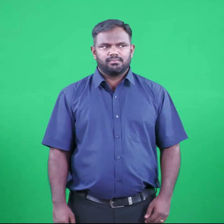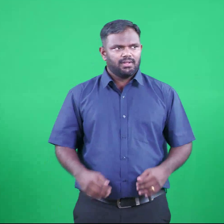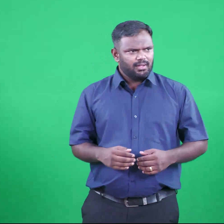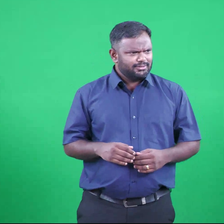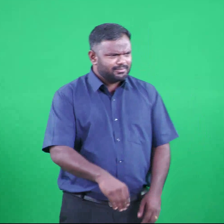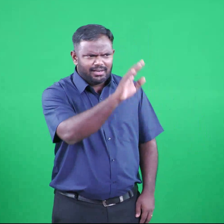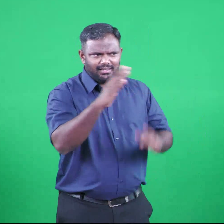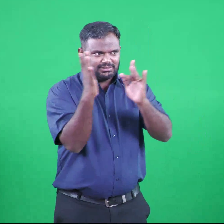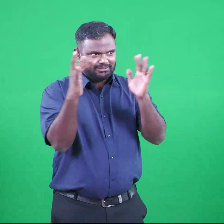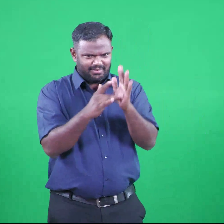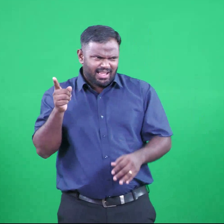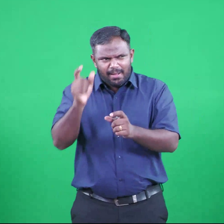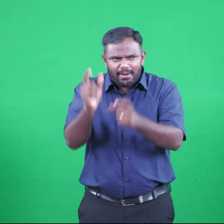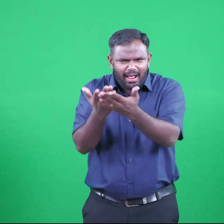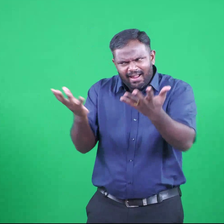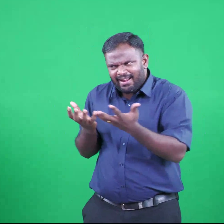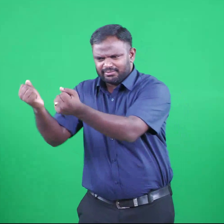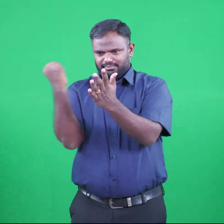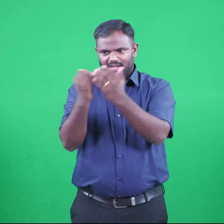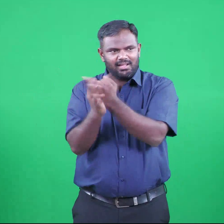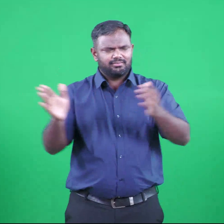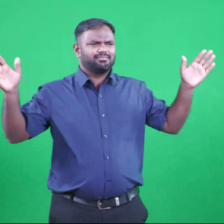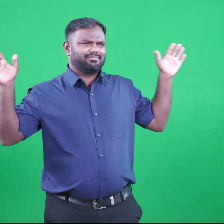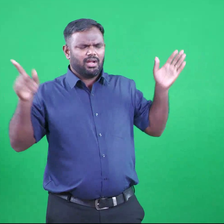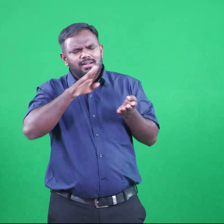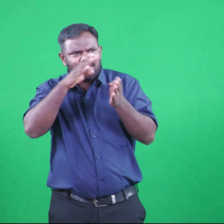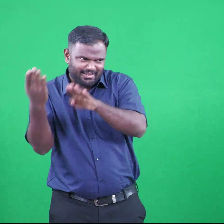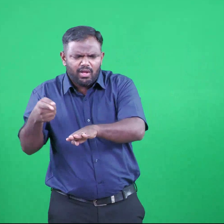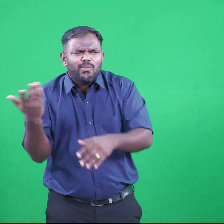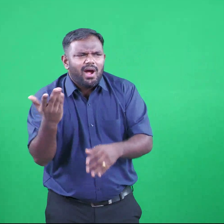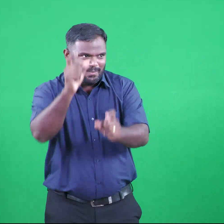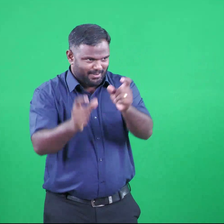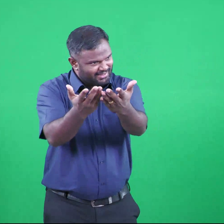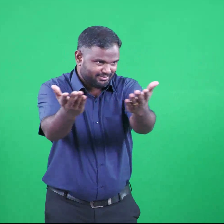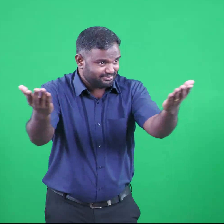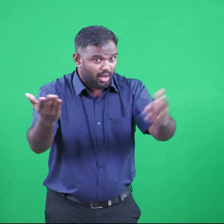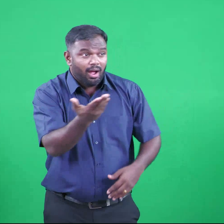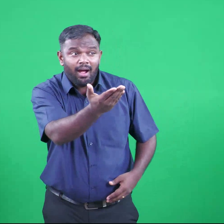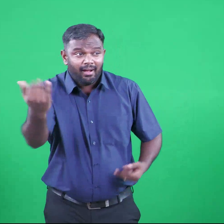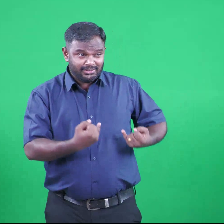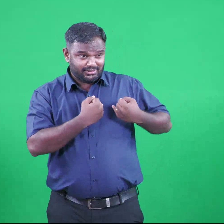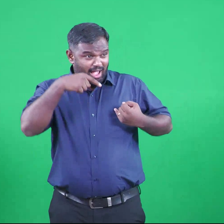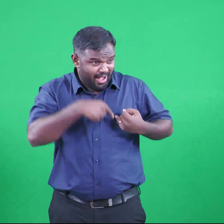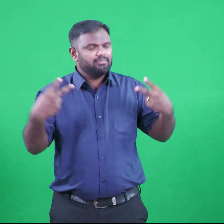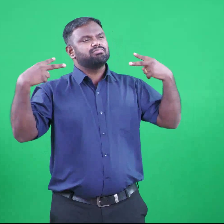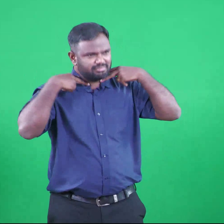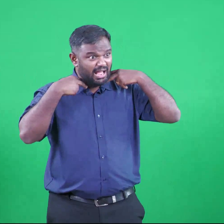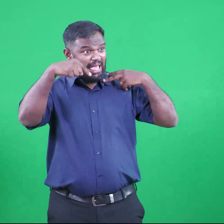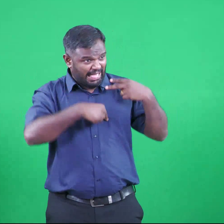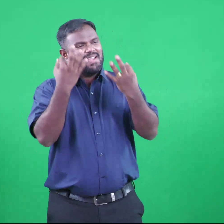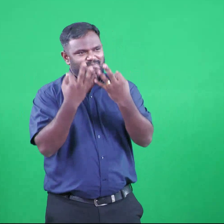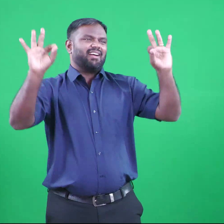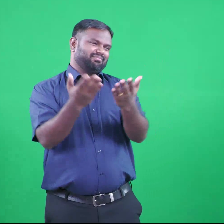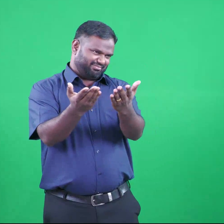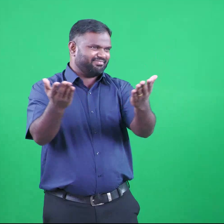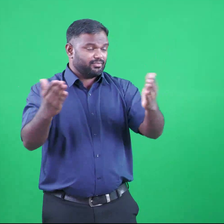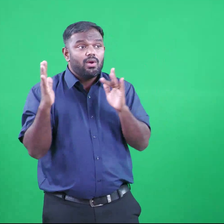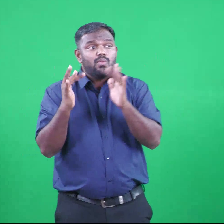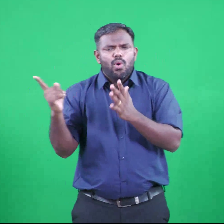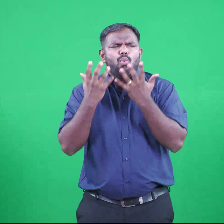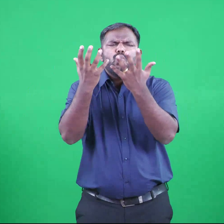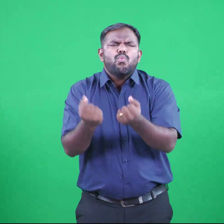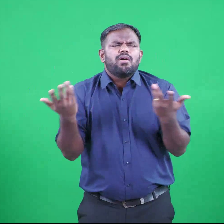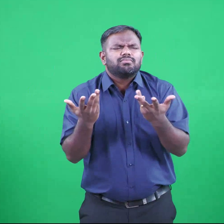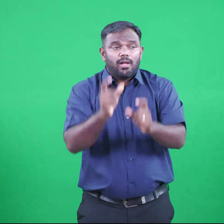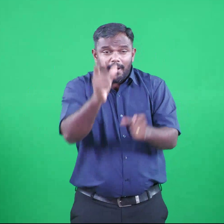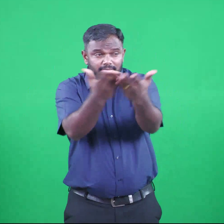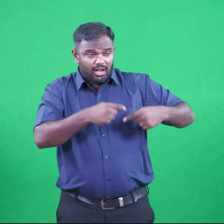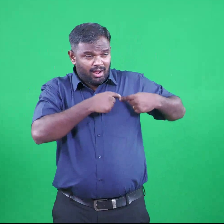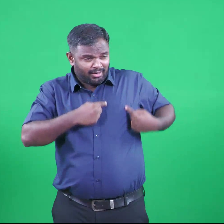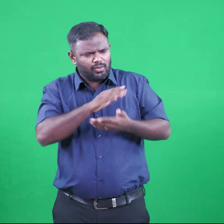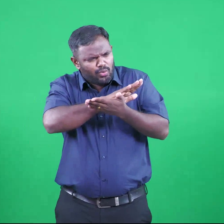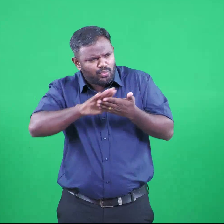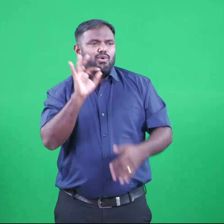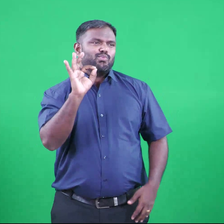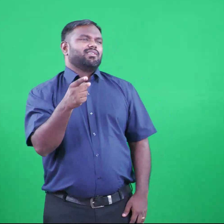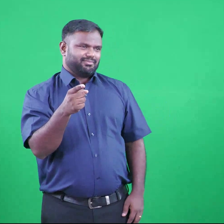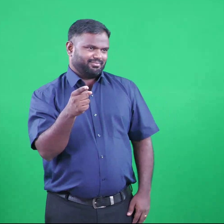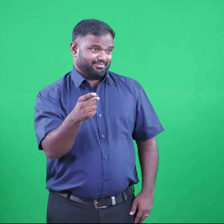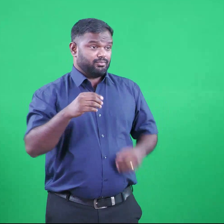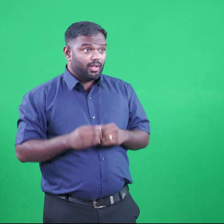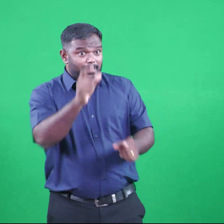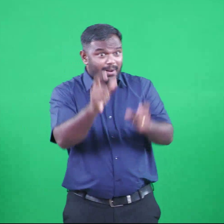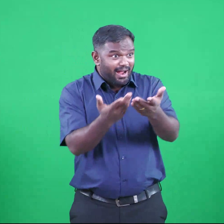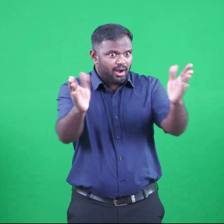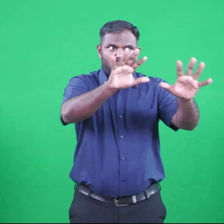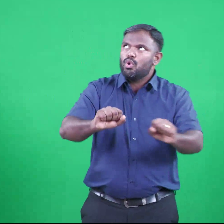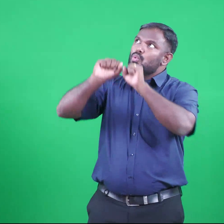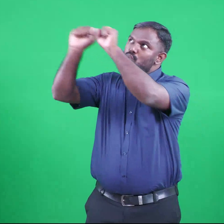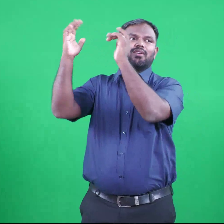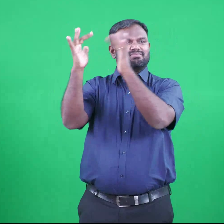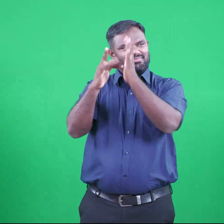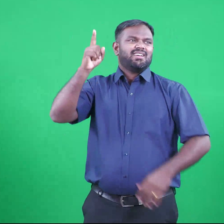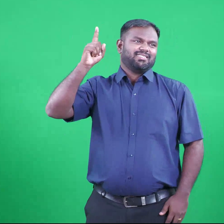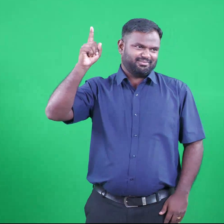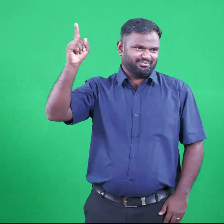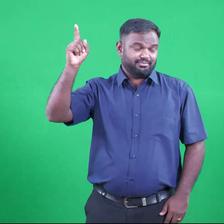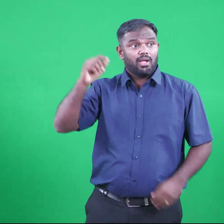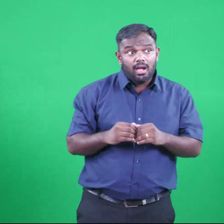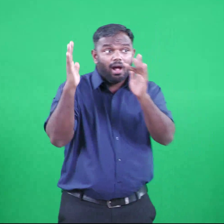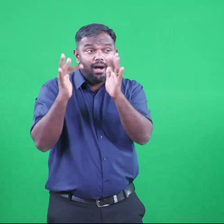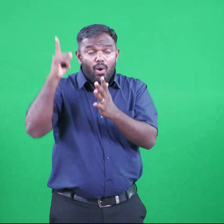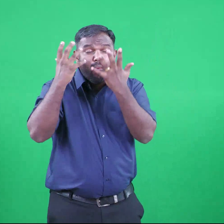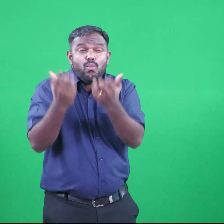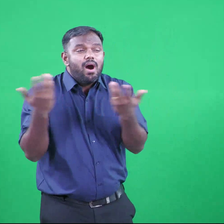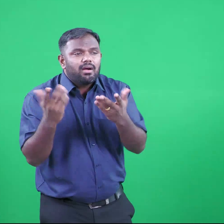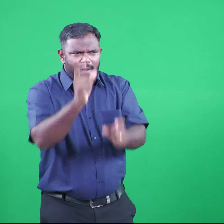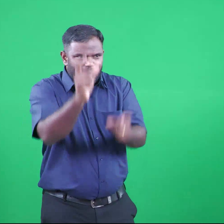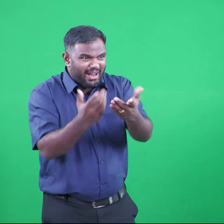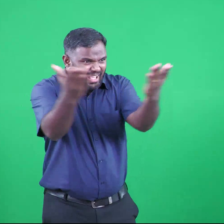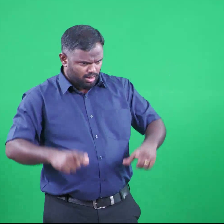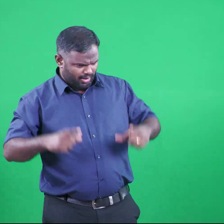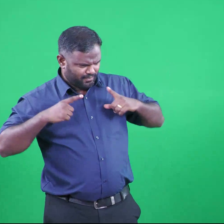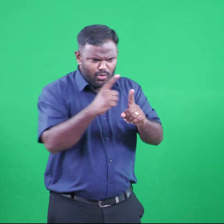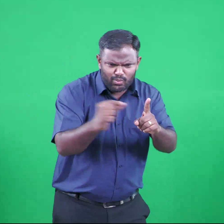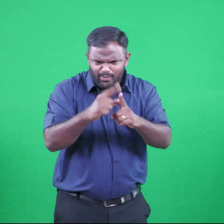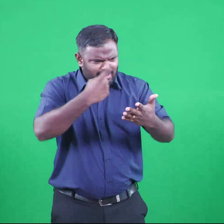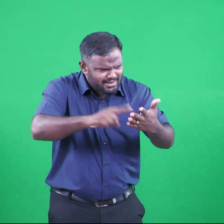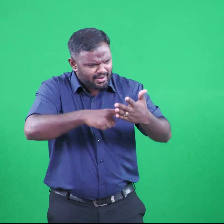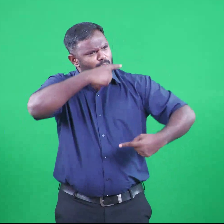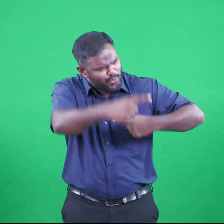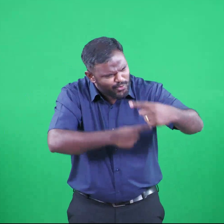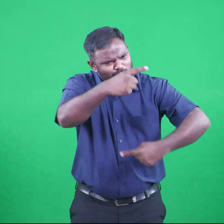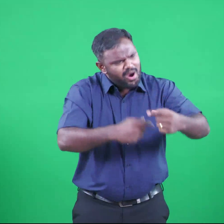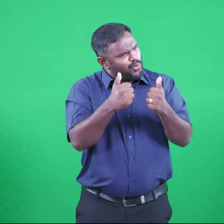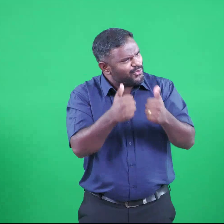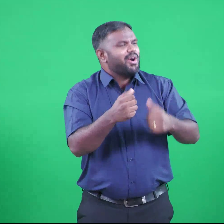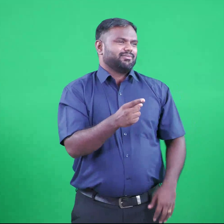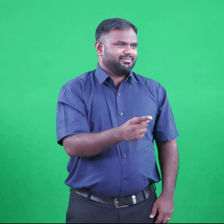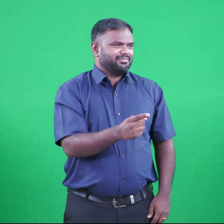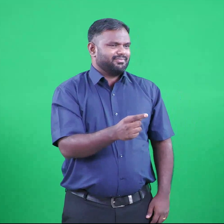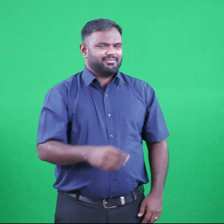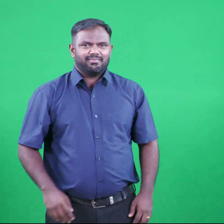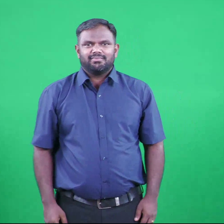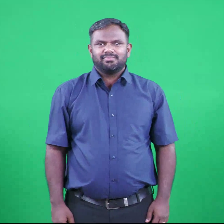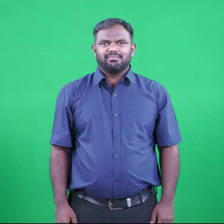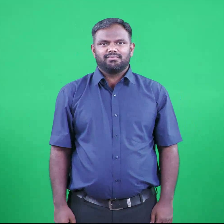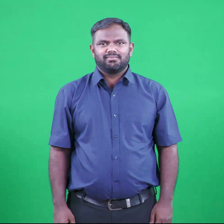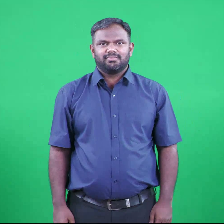He gave Himself for us to redeem us from all lawlessness and to purify for Himself a people for His own possession, zealous for good deeds.